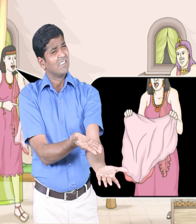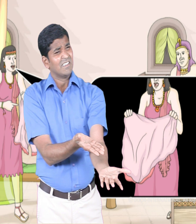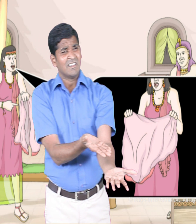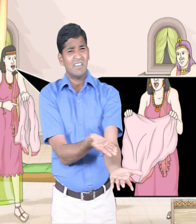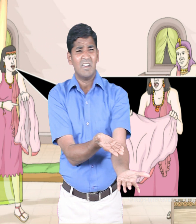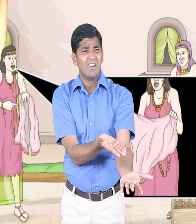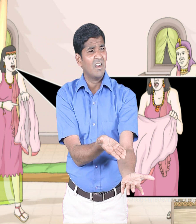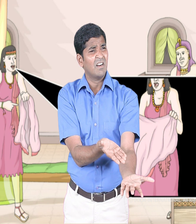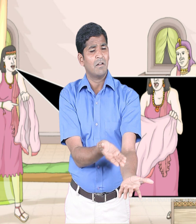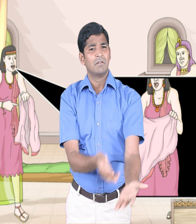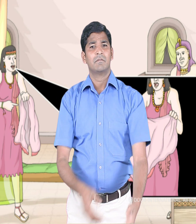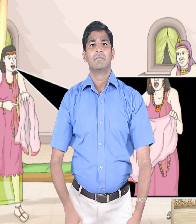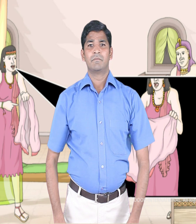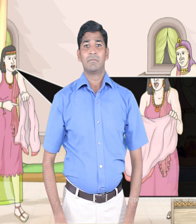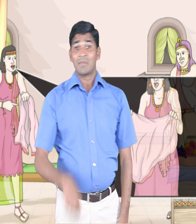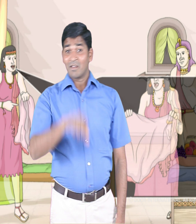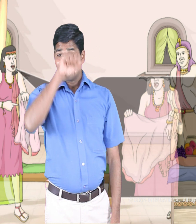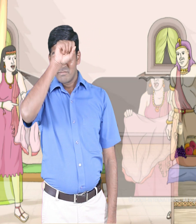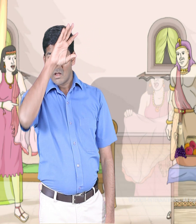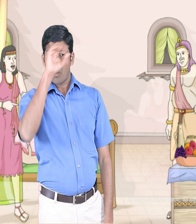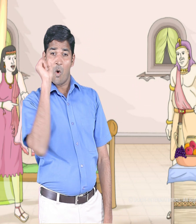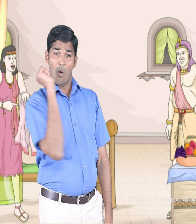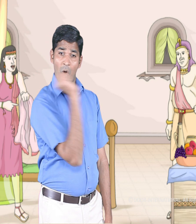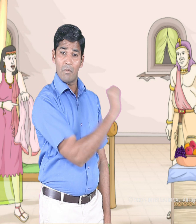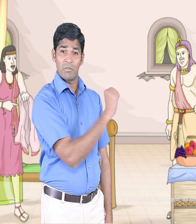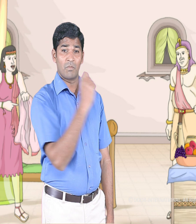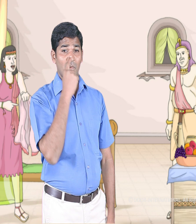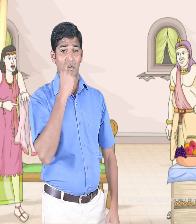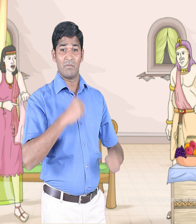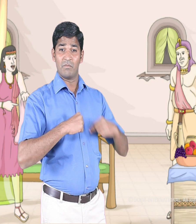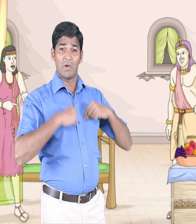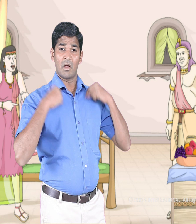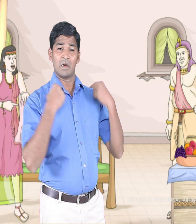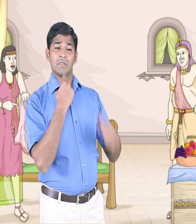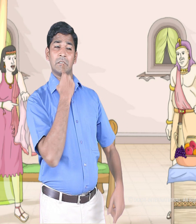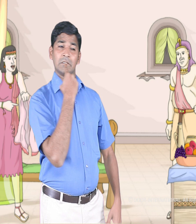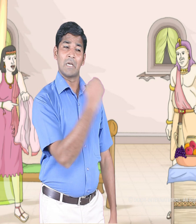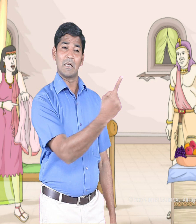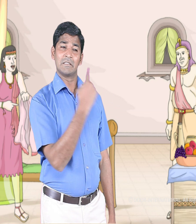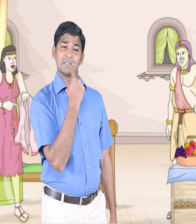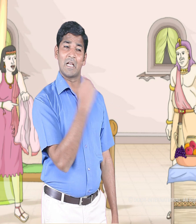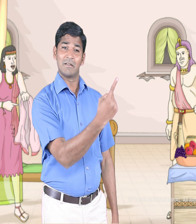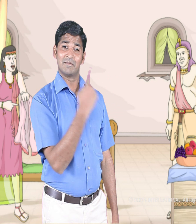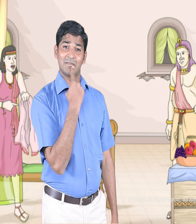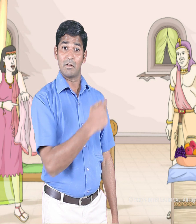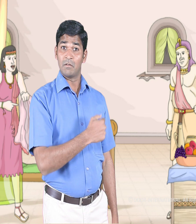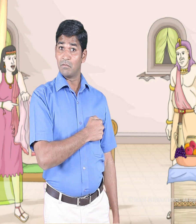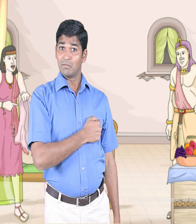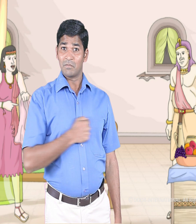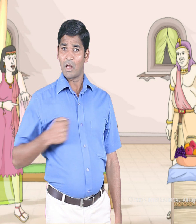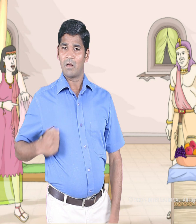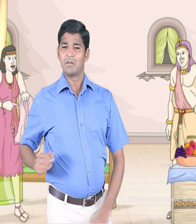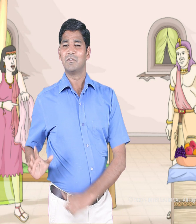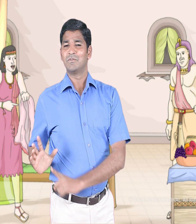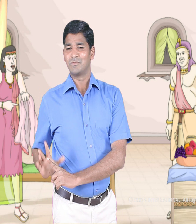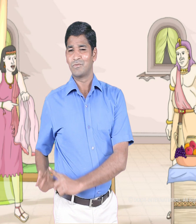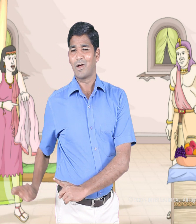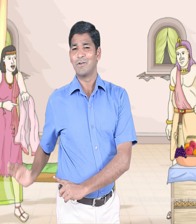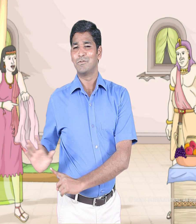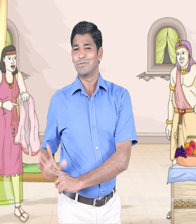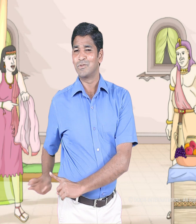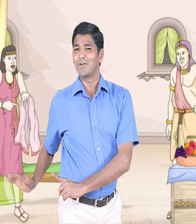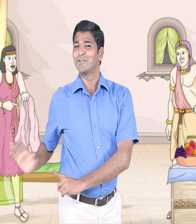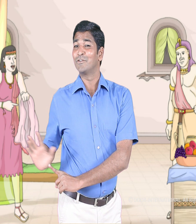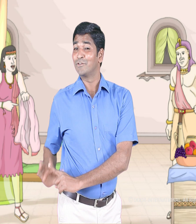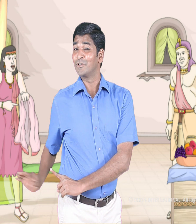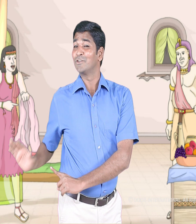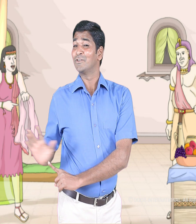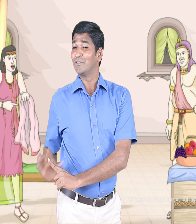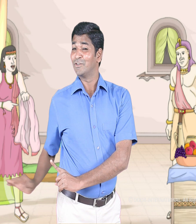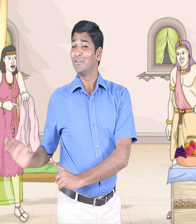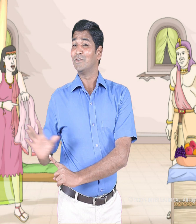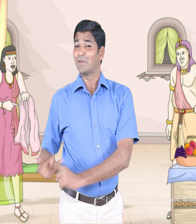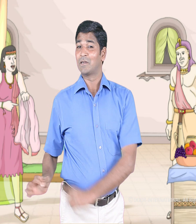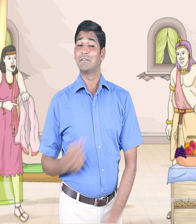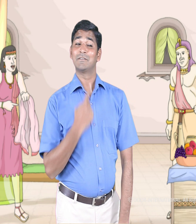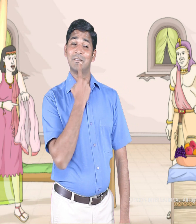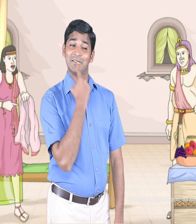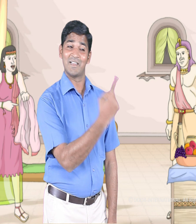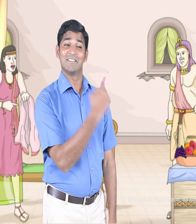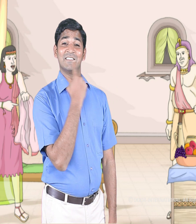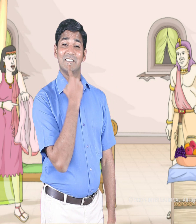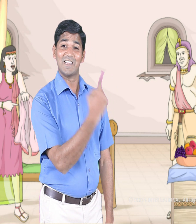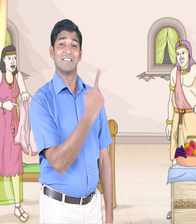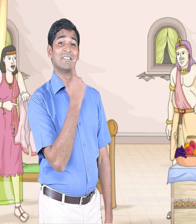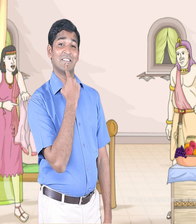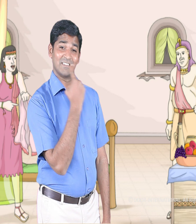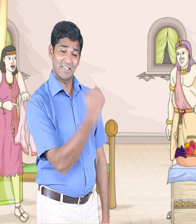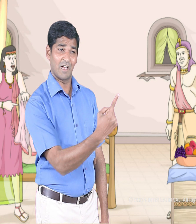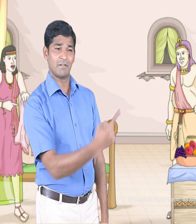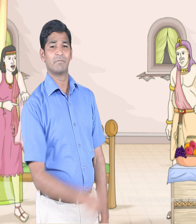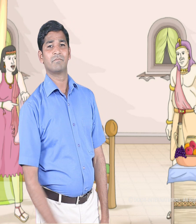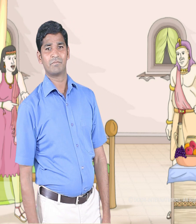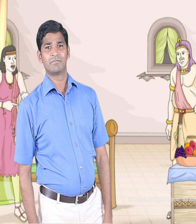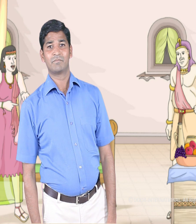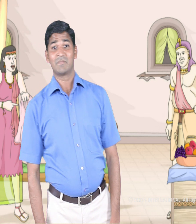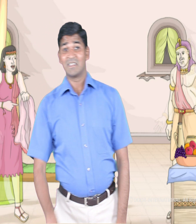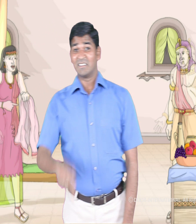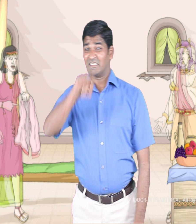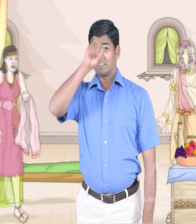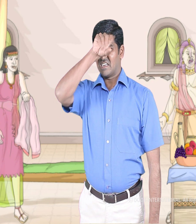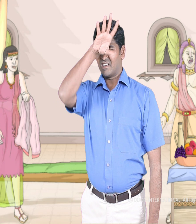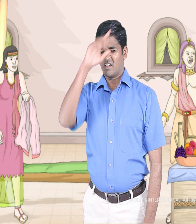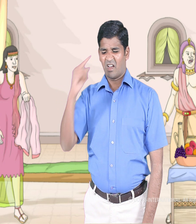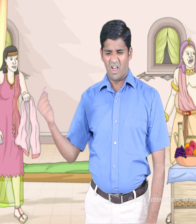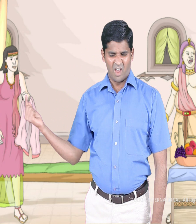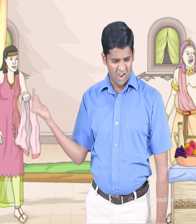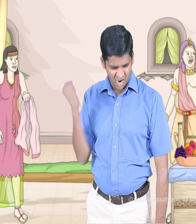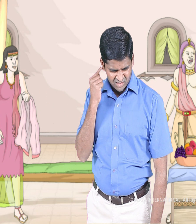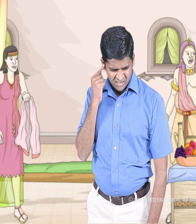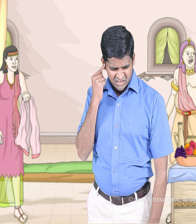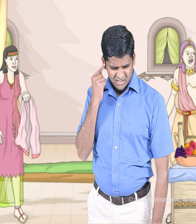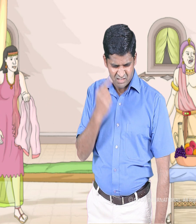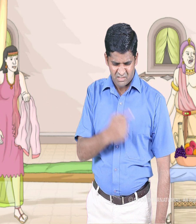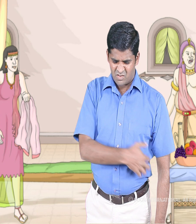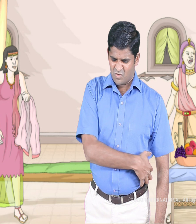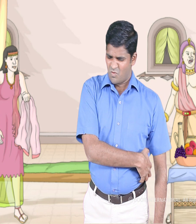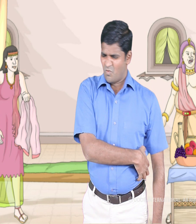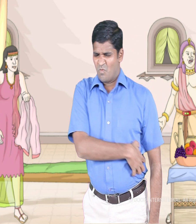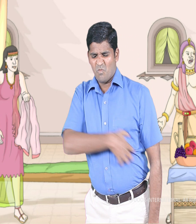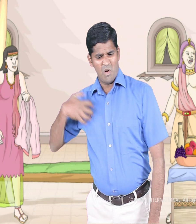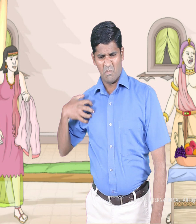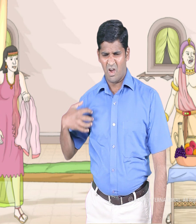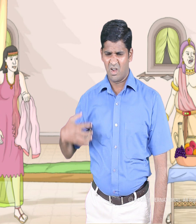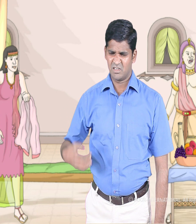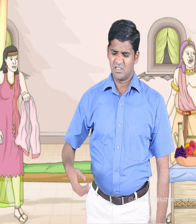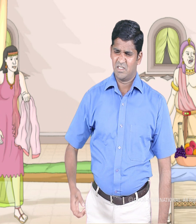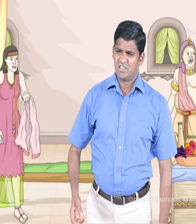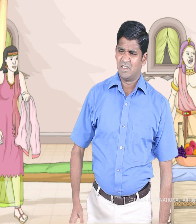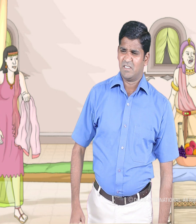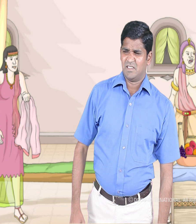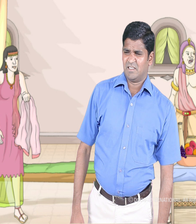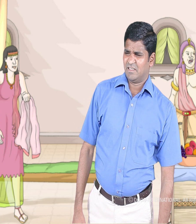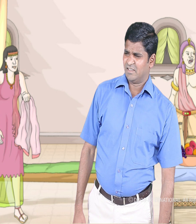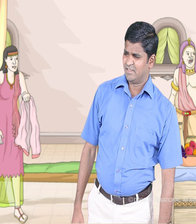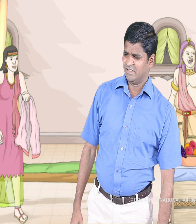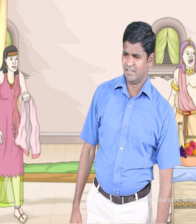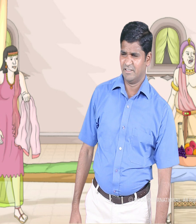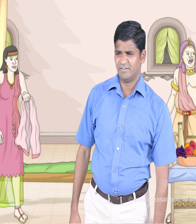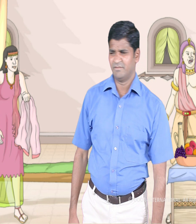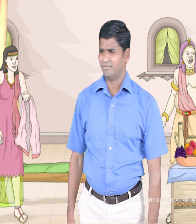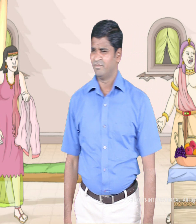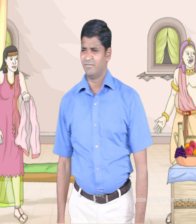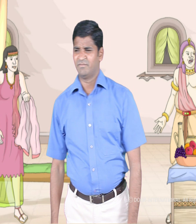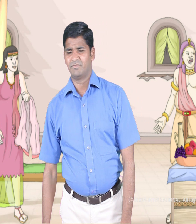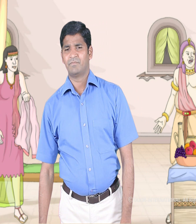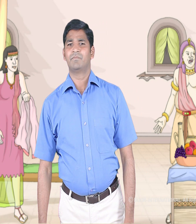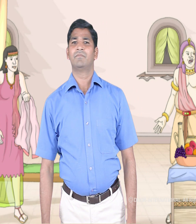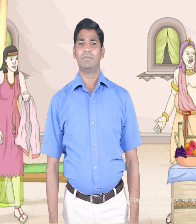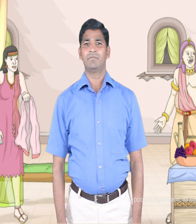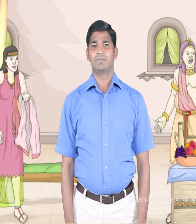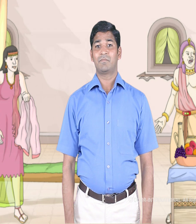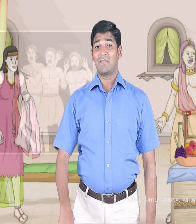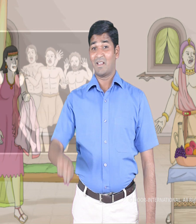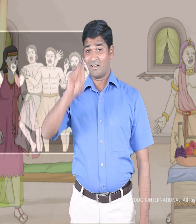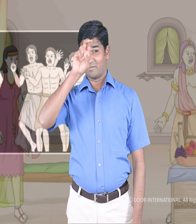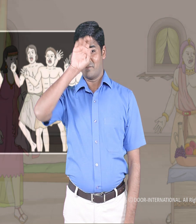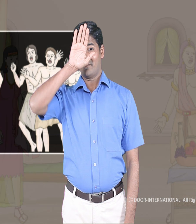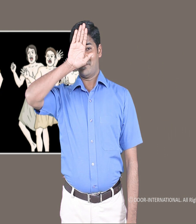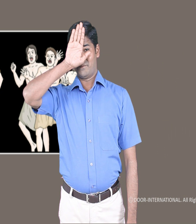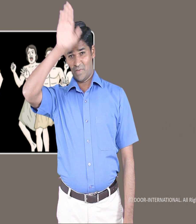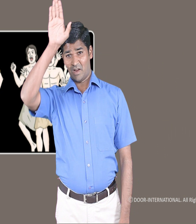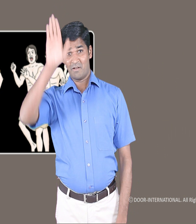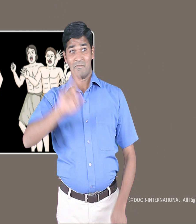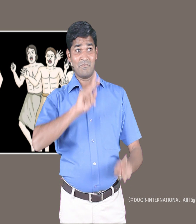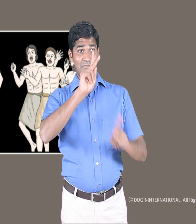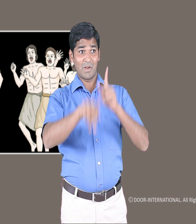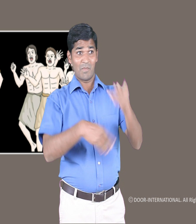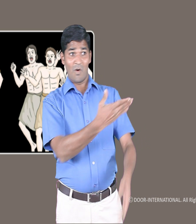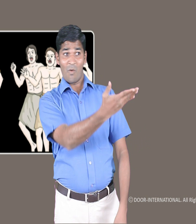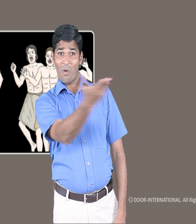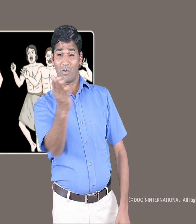When his master heard the story his wife told him, saying, “This is what your slave did to me,” he burned with anger.